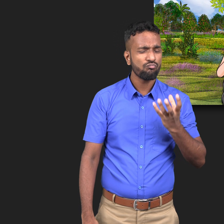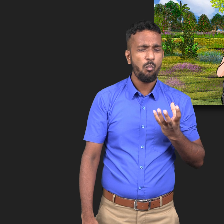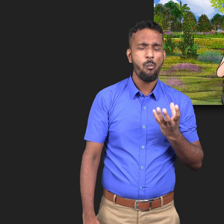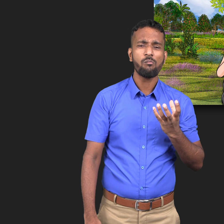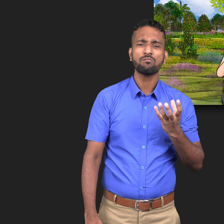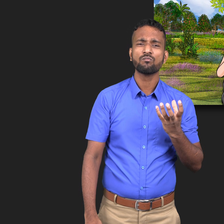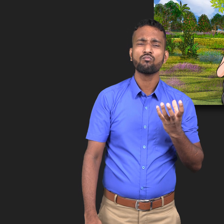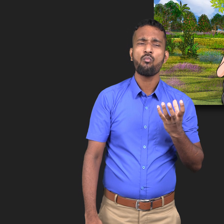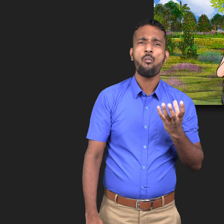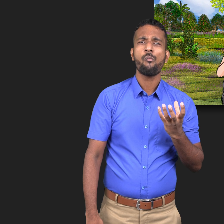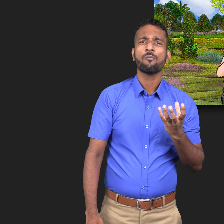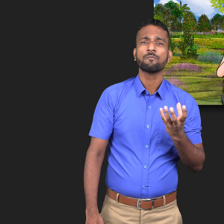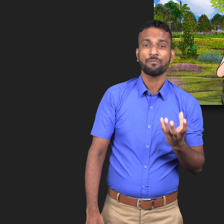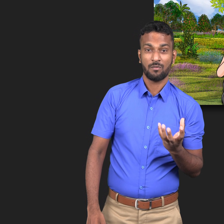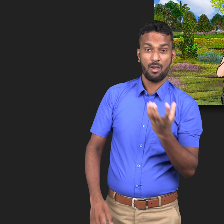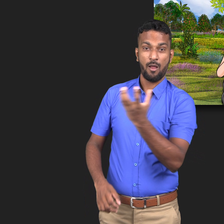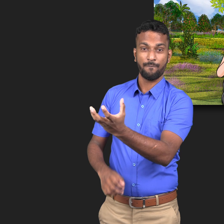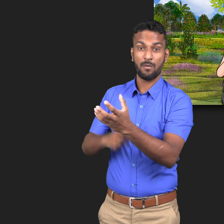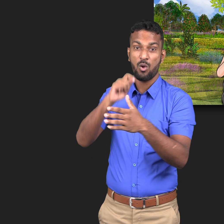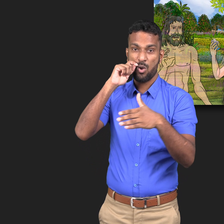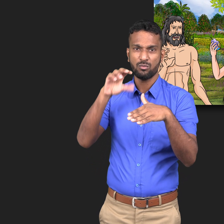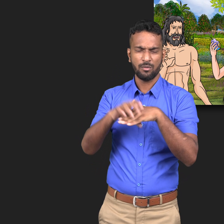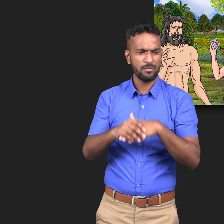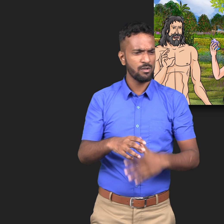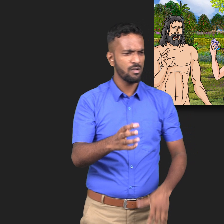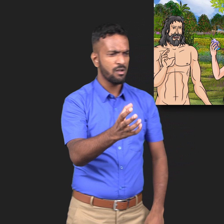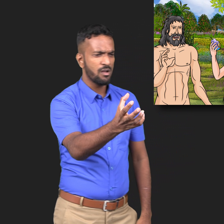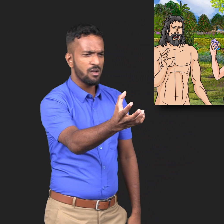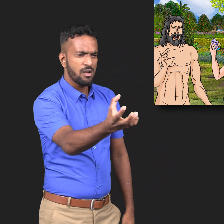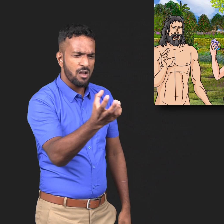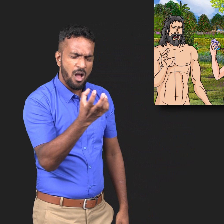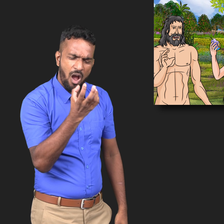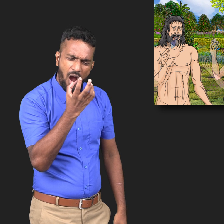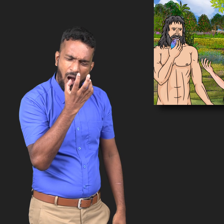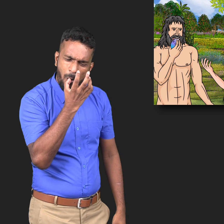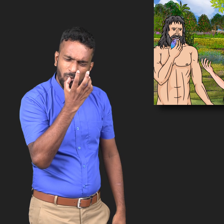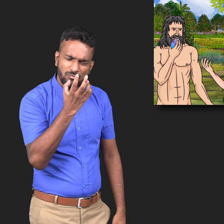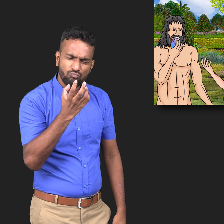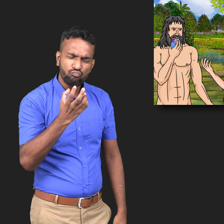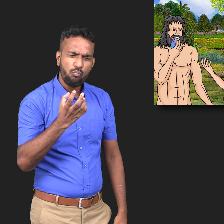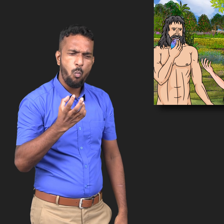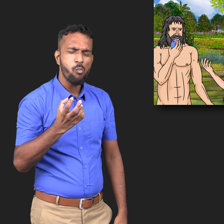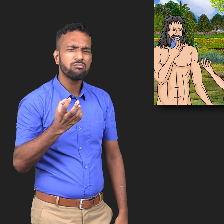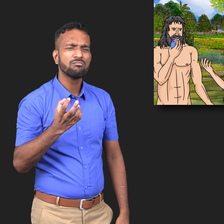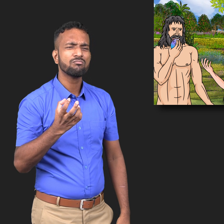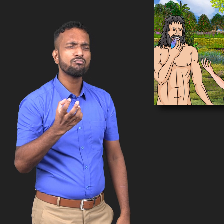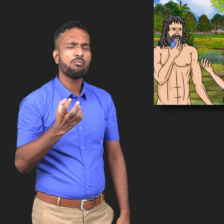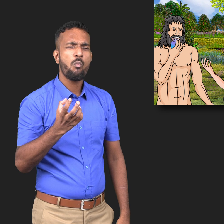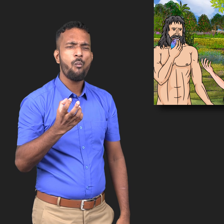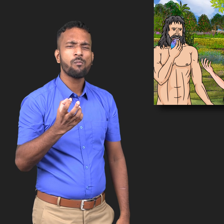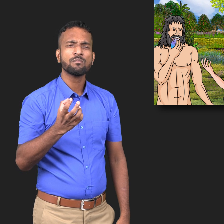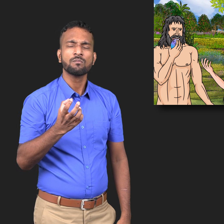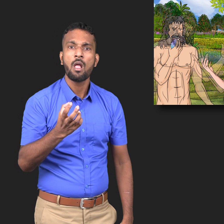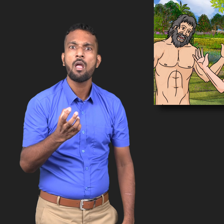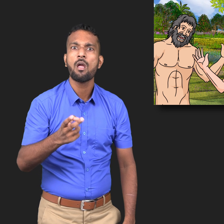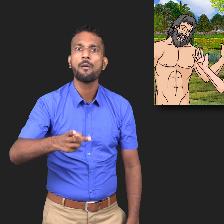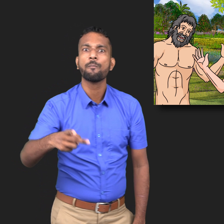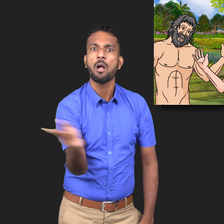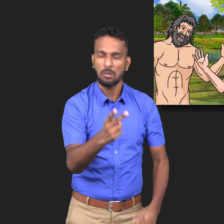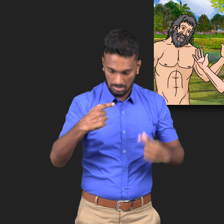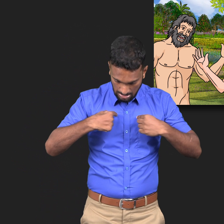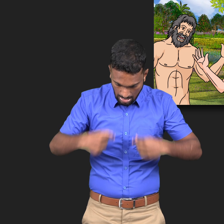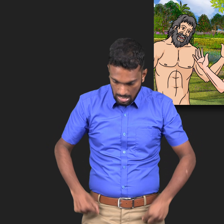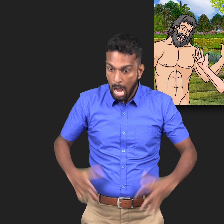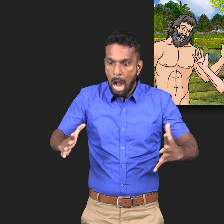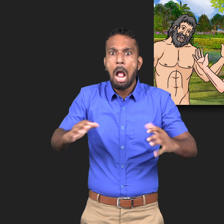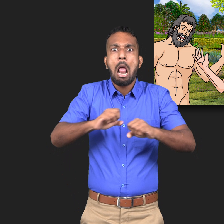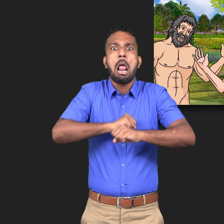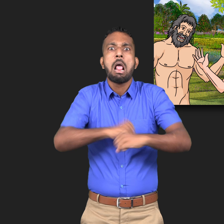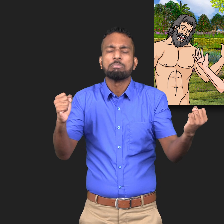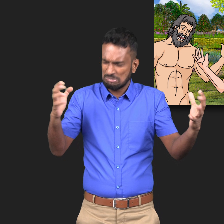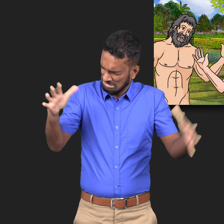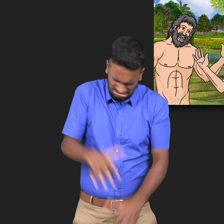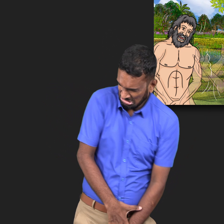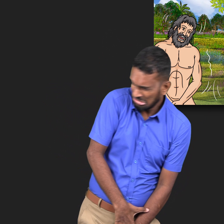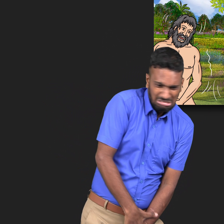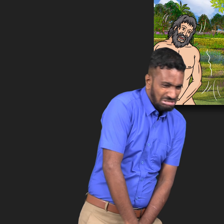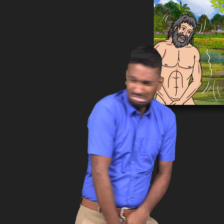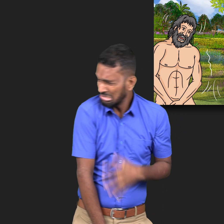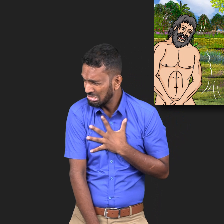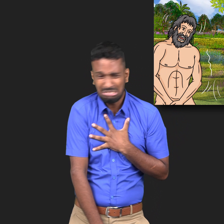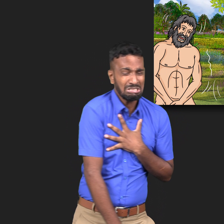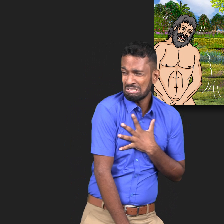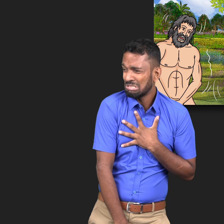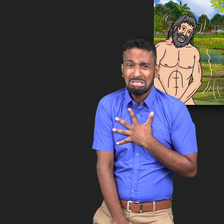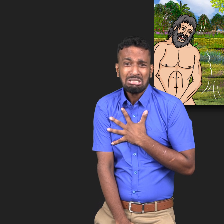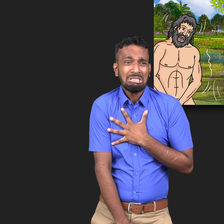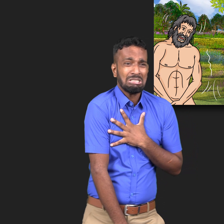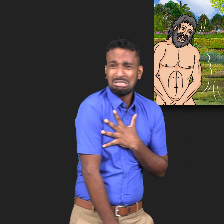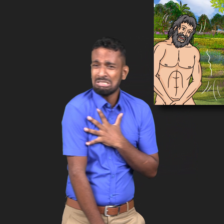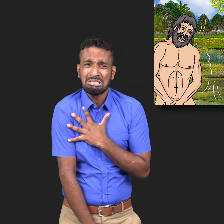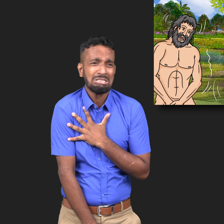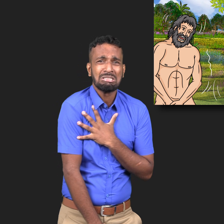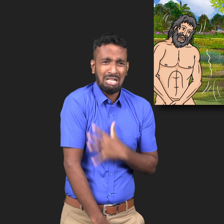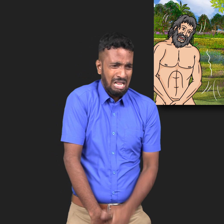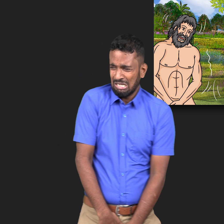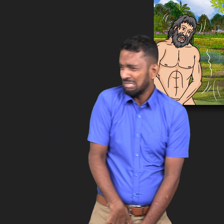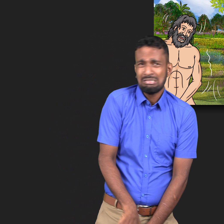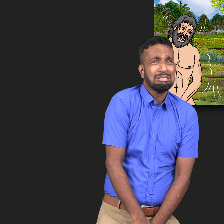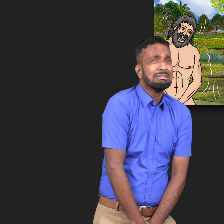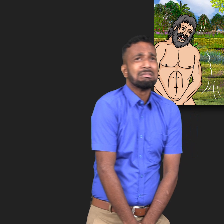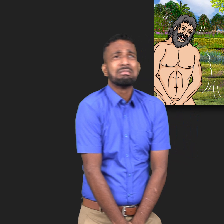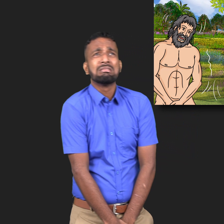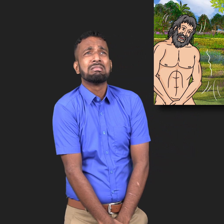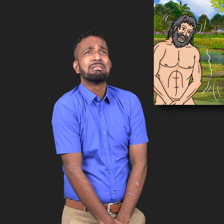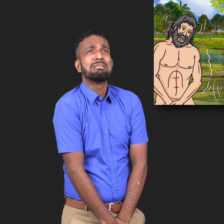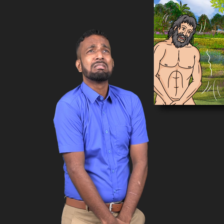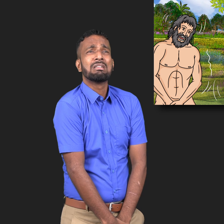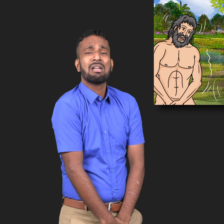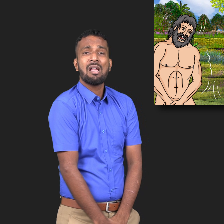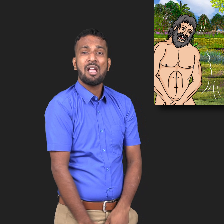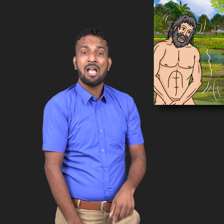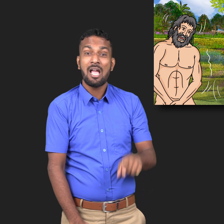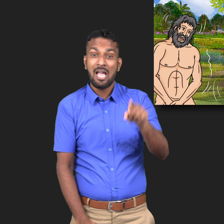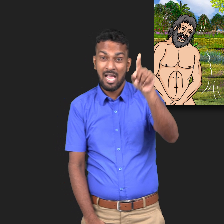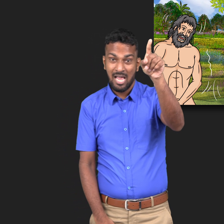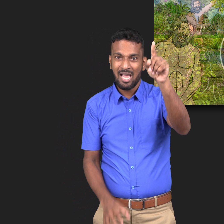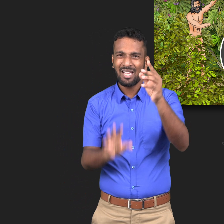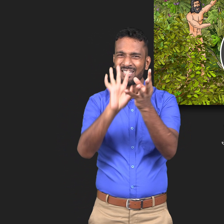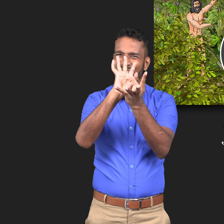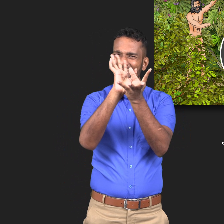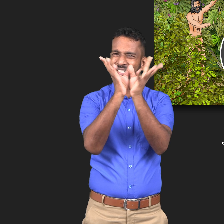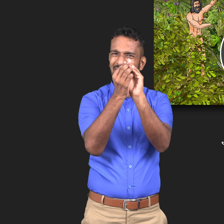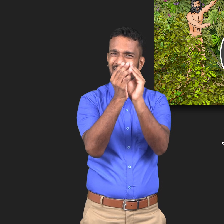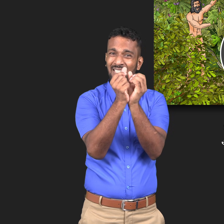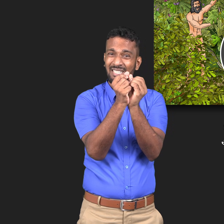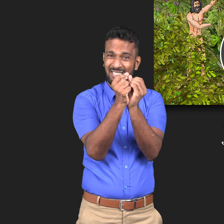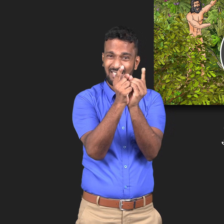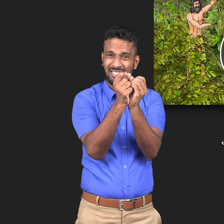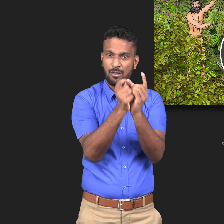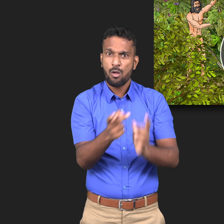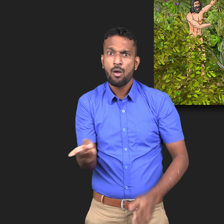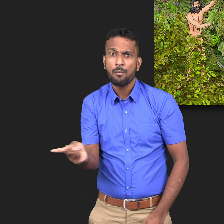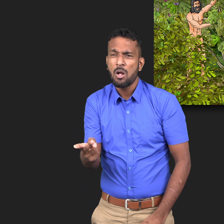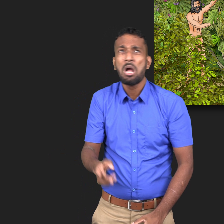She also gave some to her husband who was with her, and he ate it. And the eyes of both of them were opened, and they knew that they were naked;